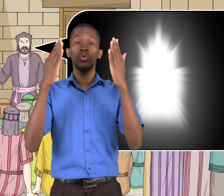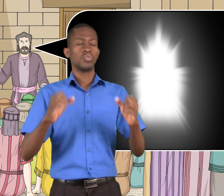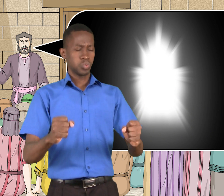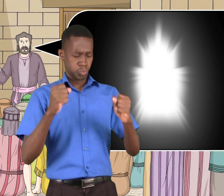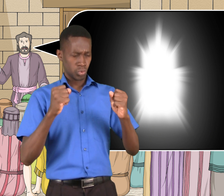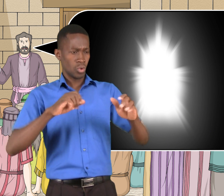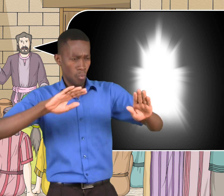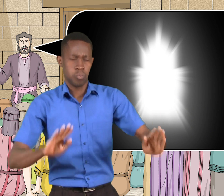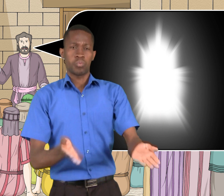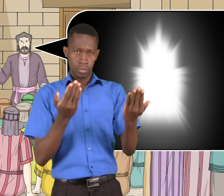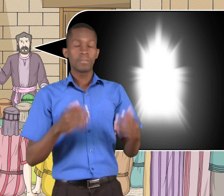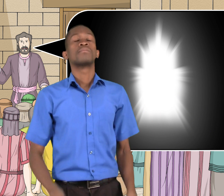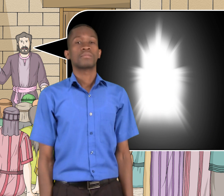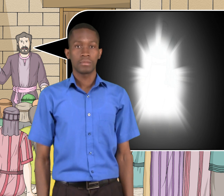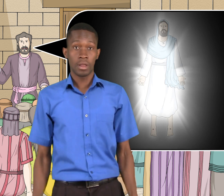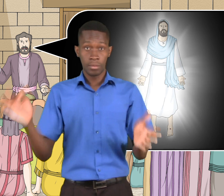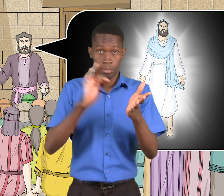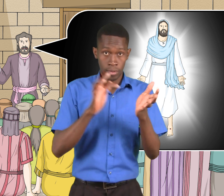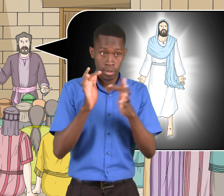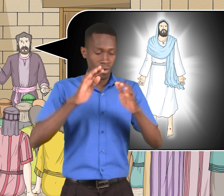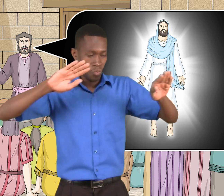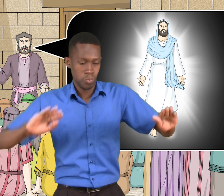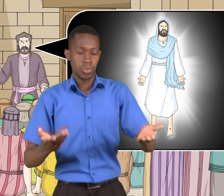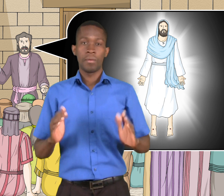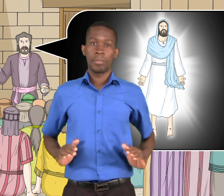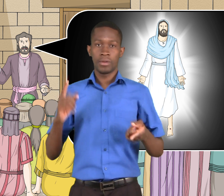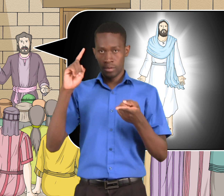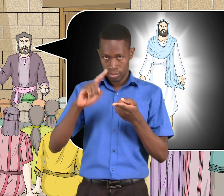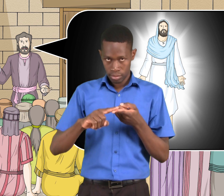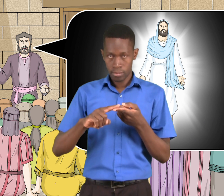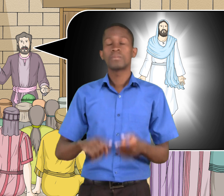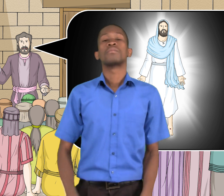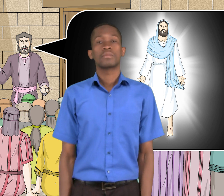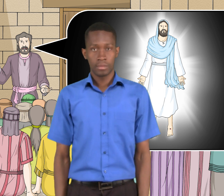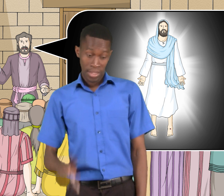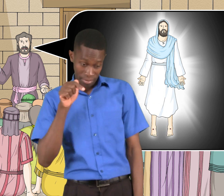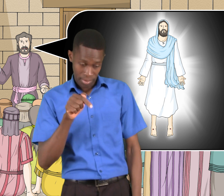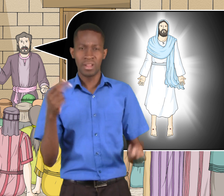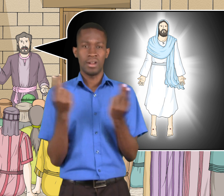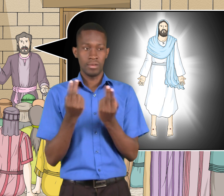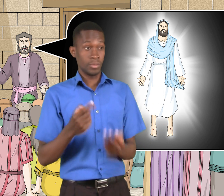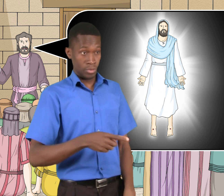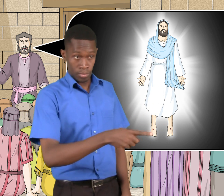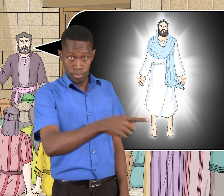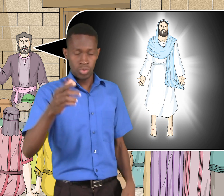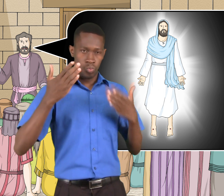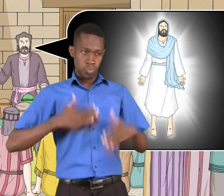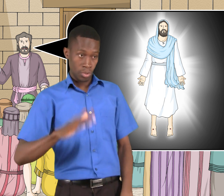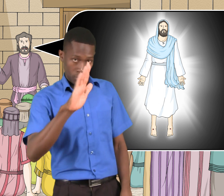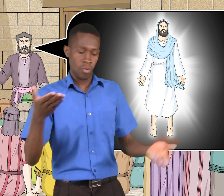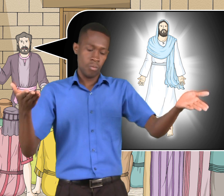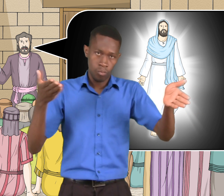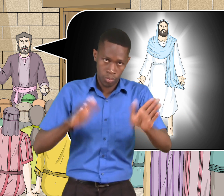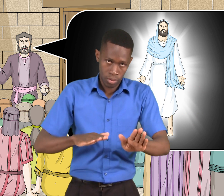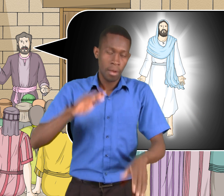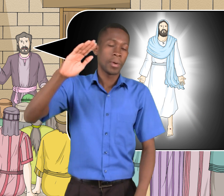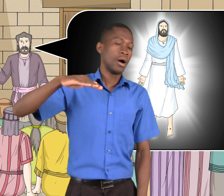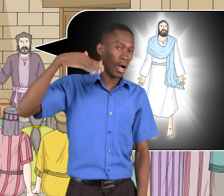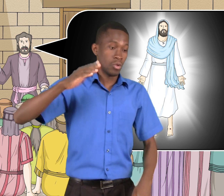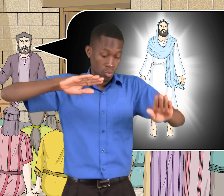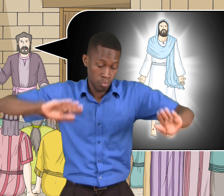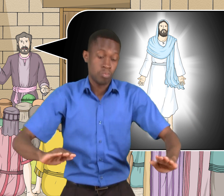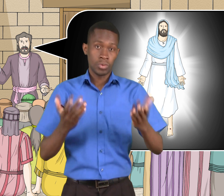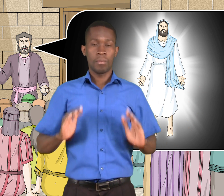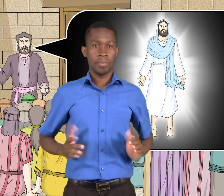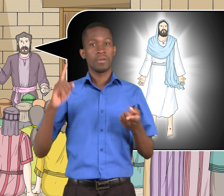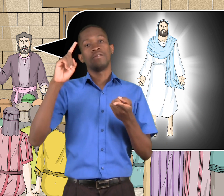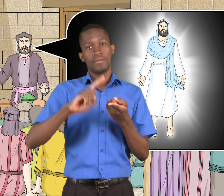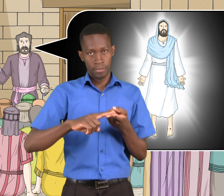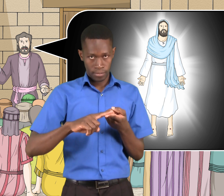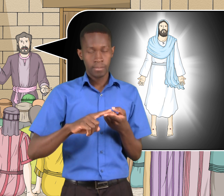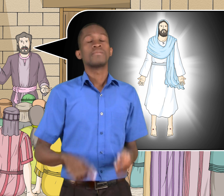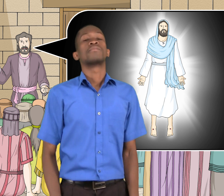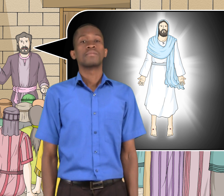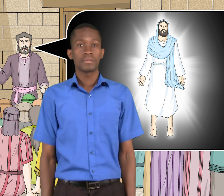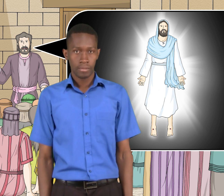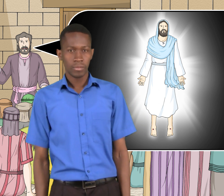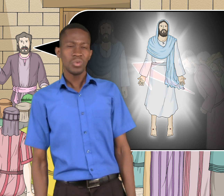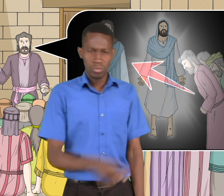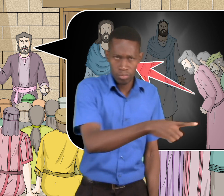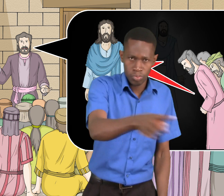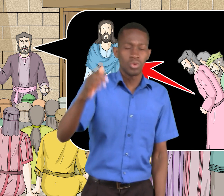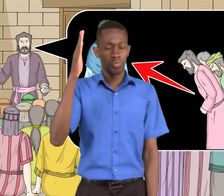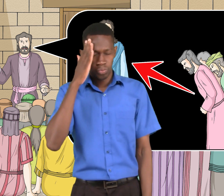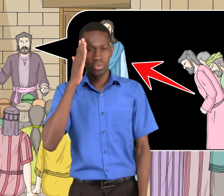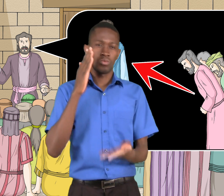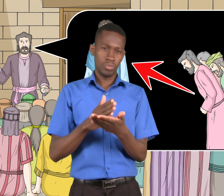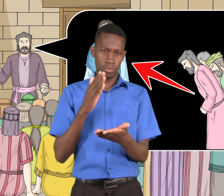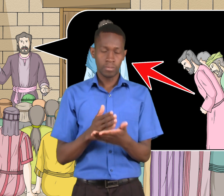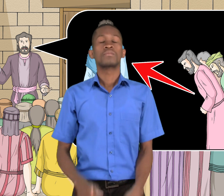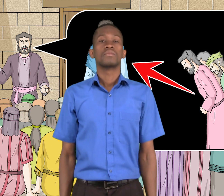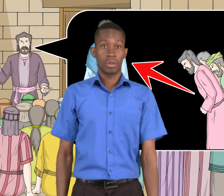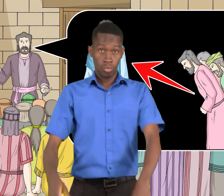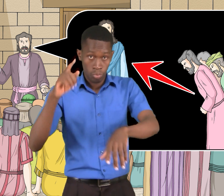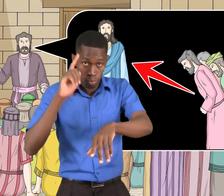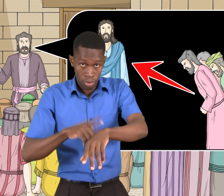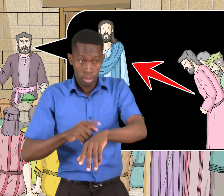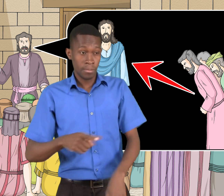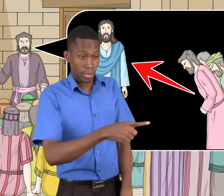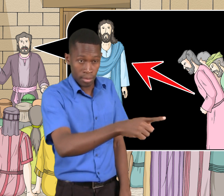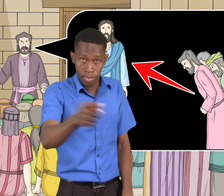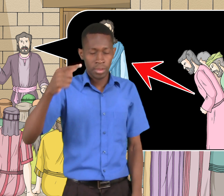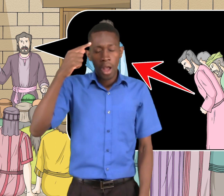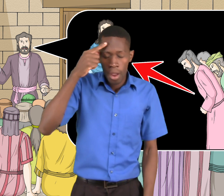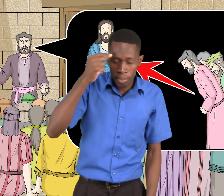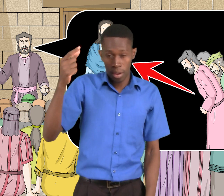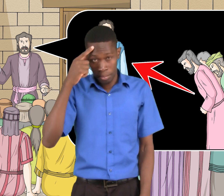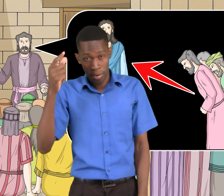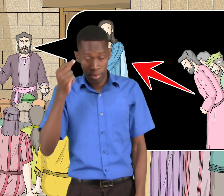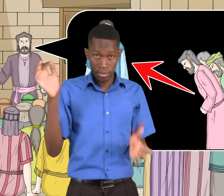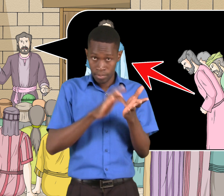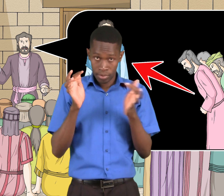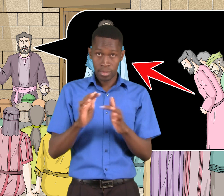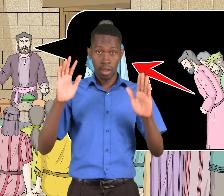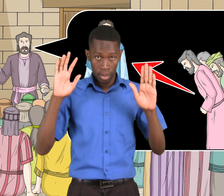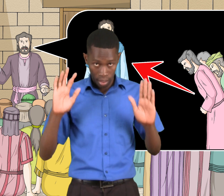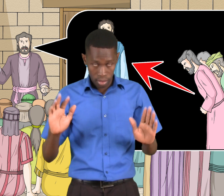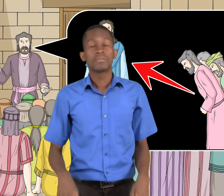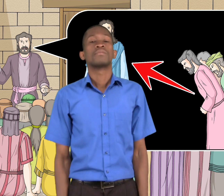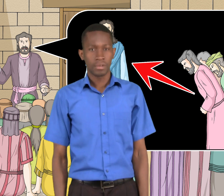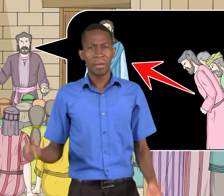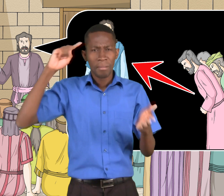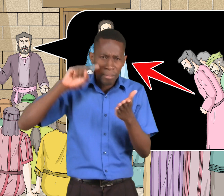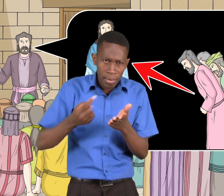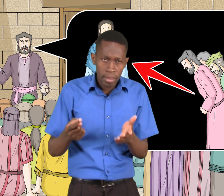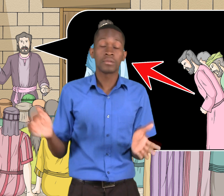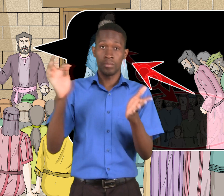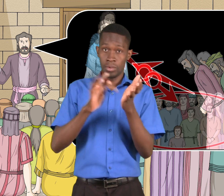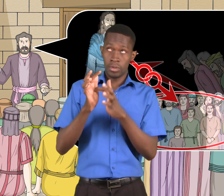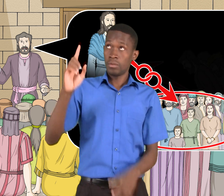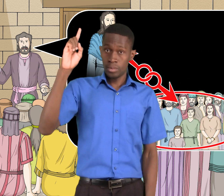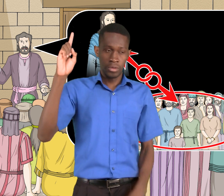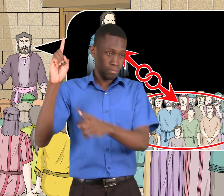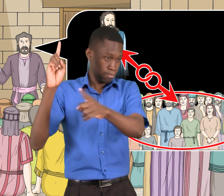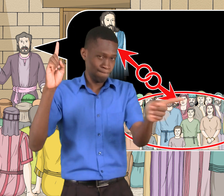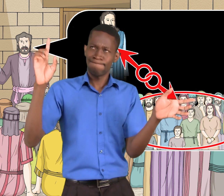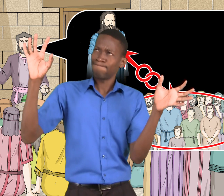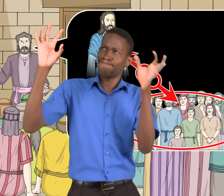By His power God raised the Lord from the dead, and He will raise us also.